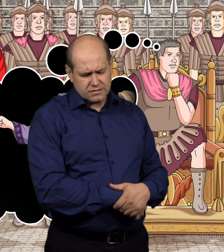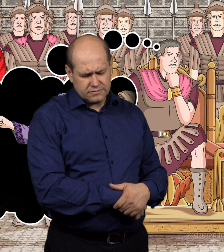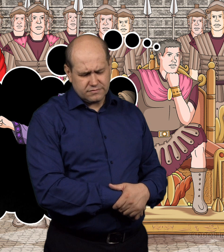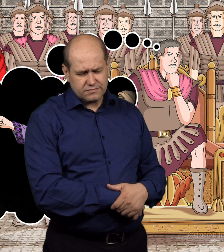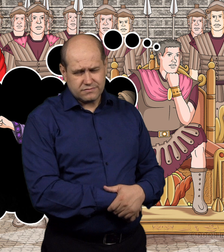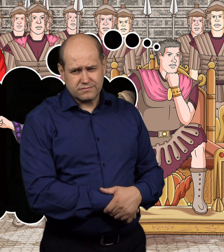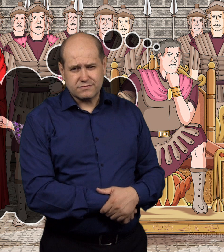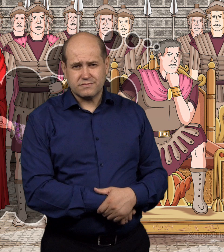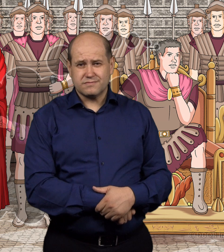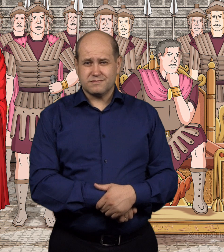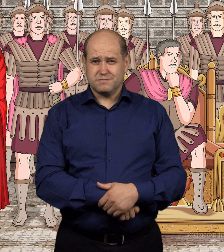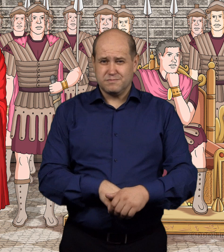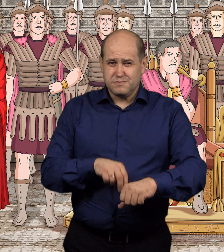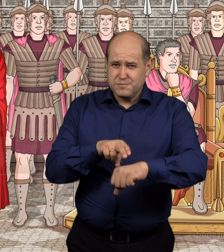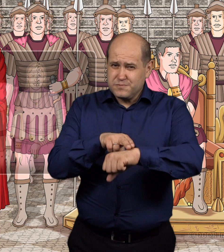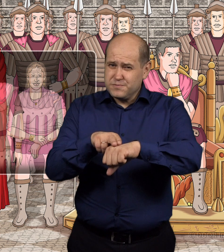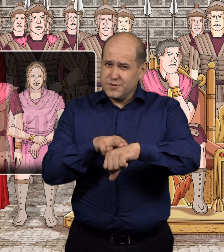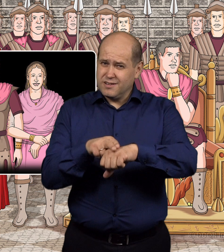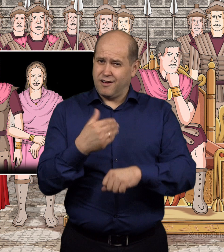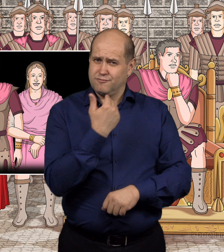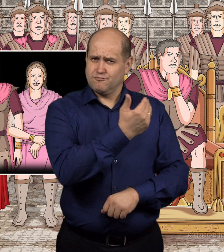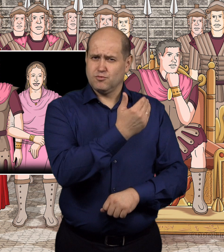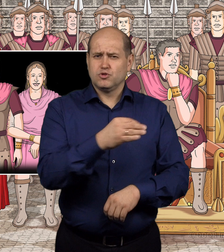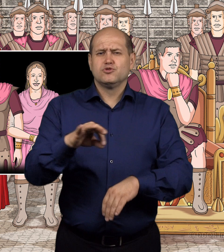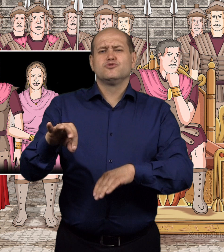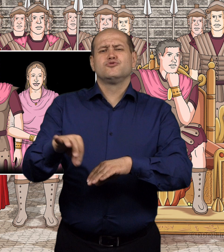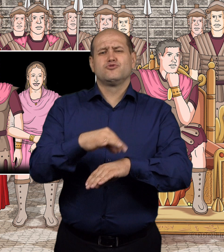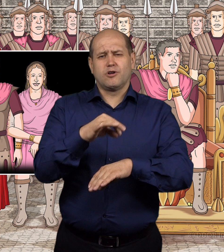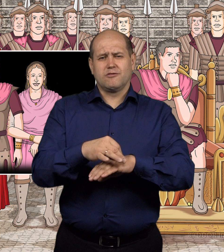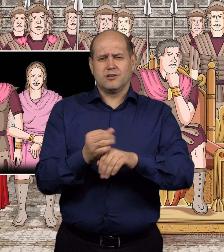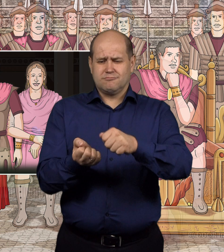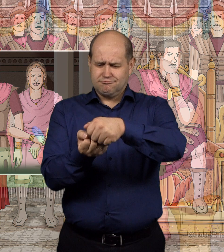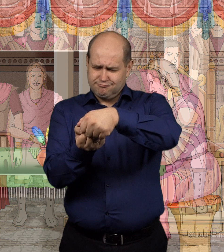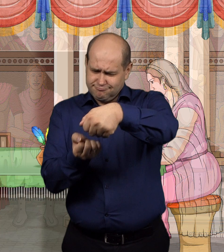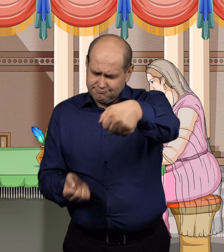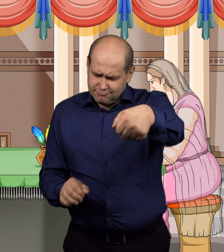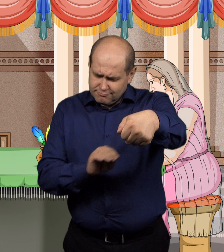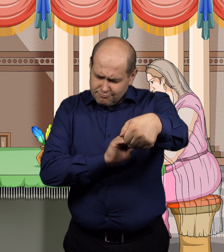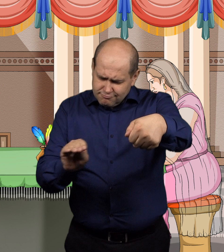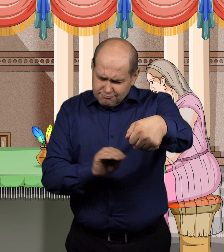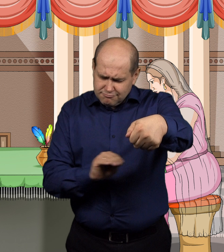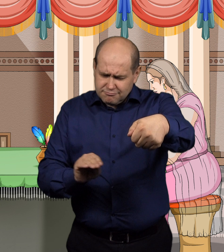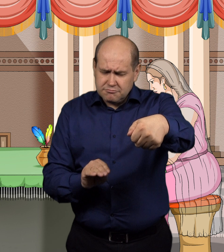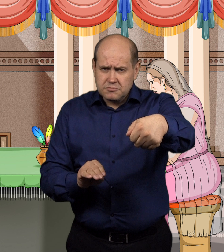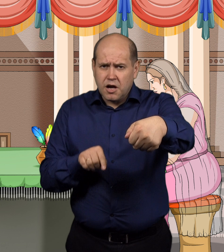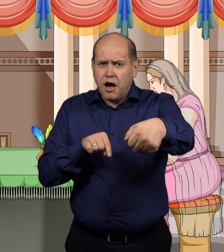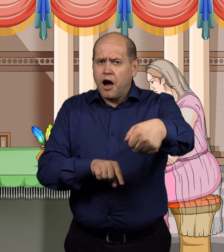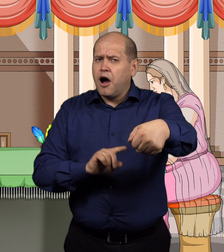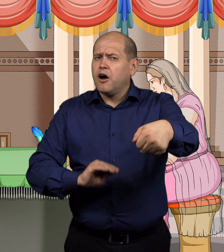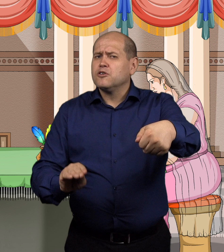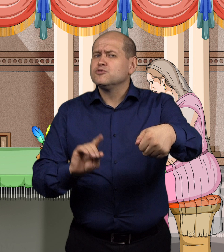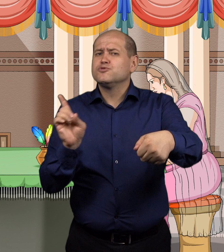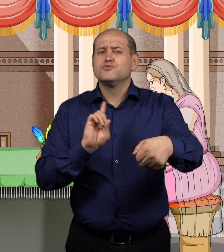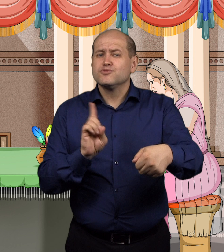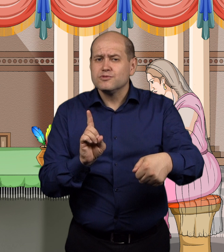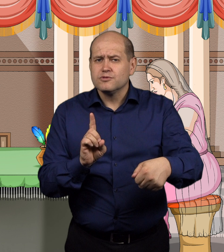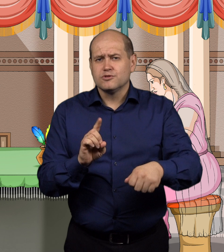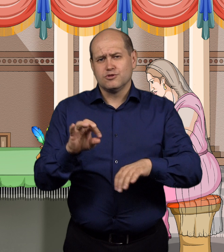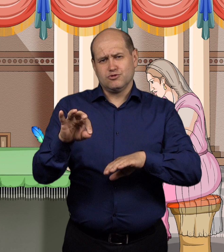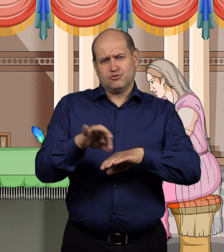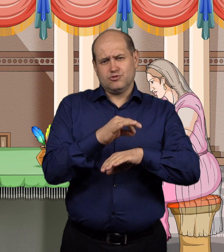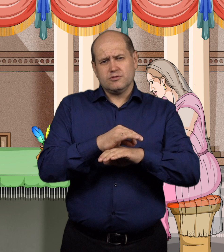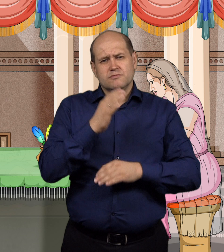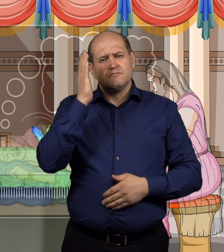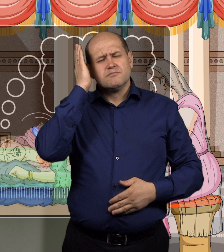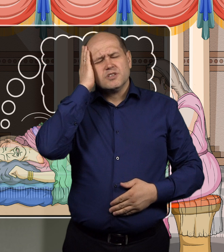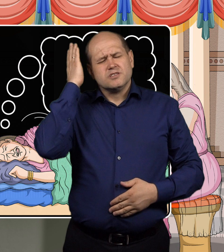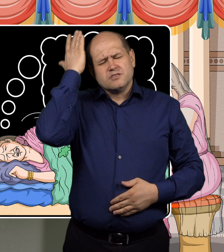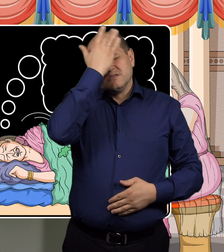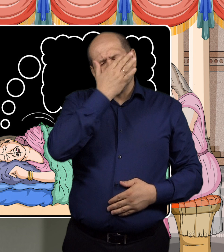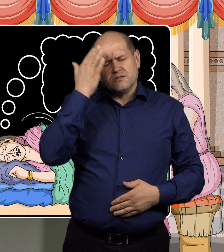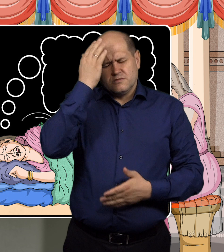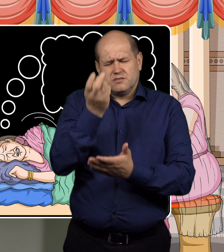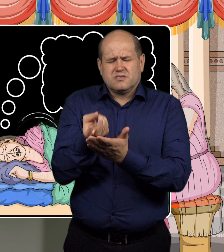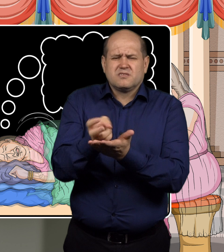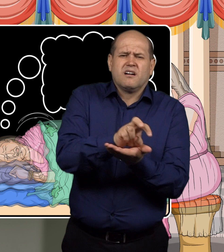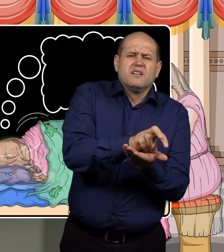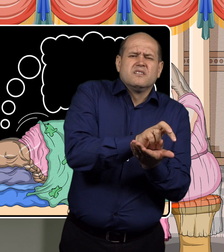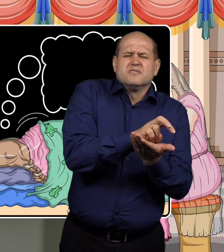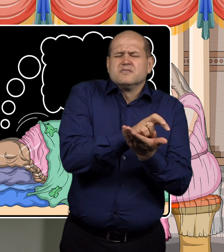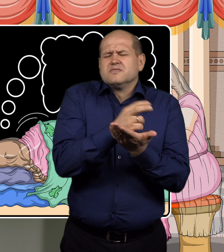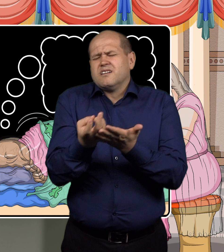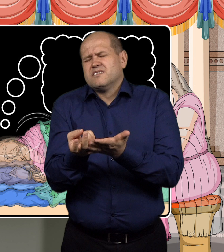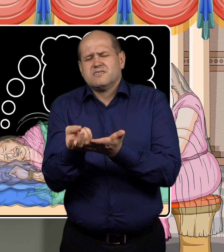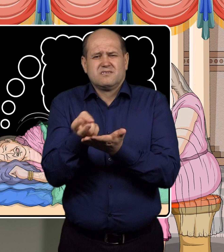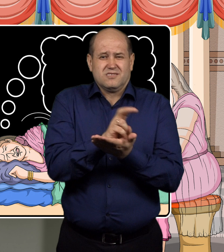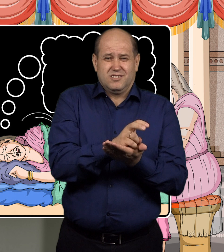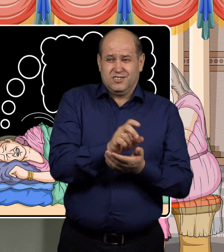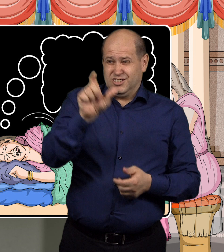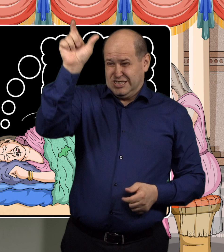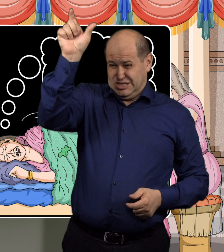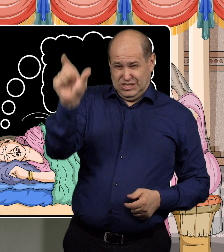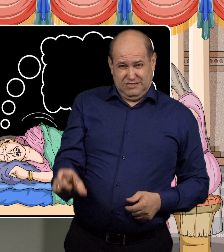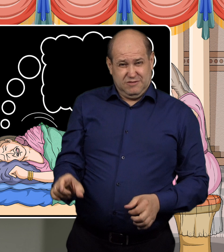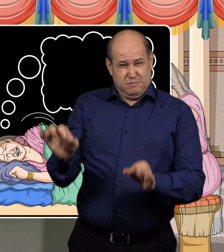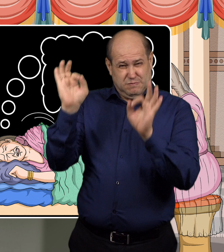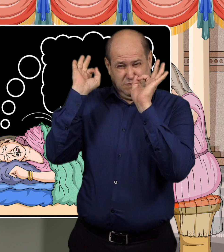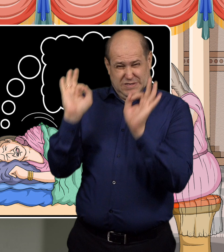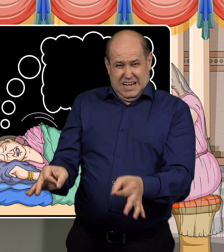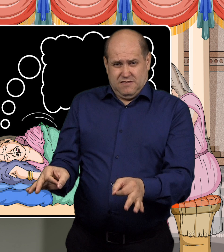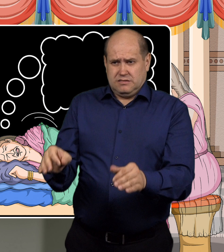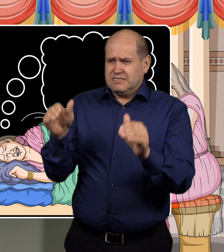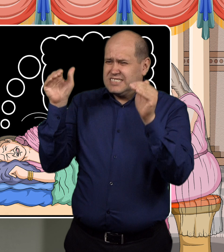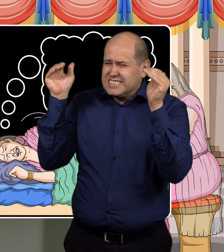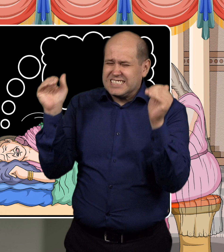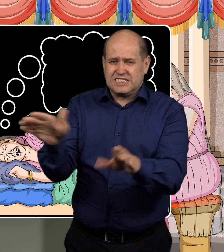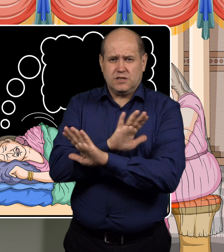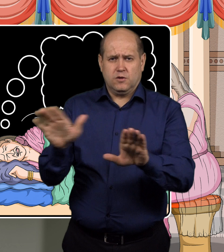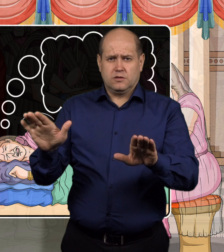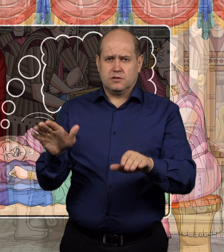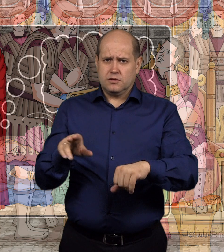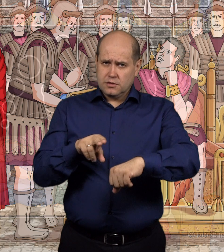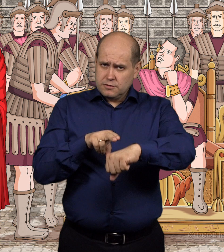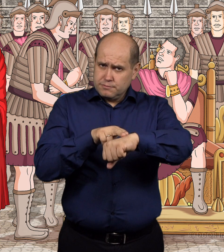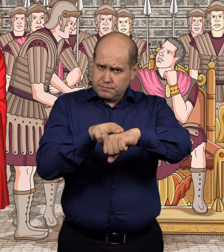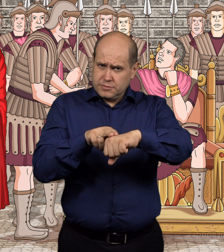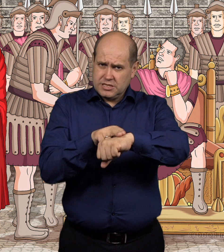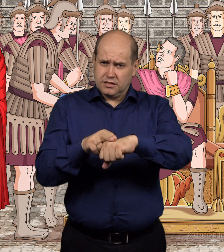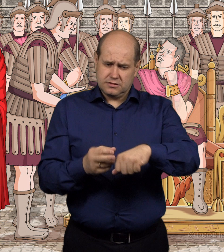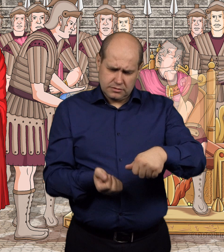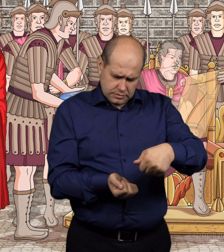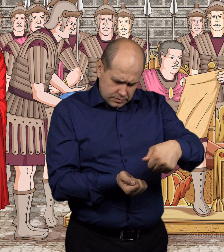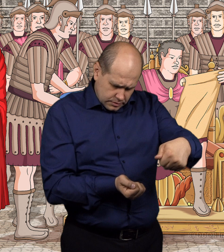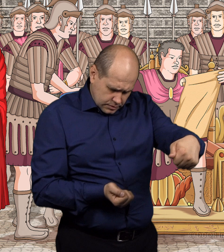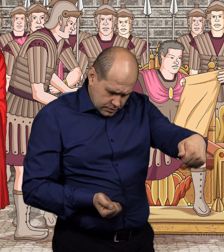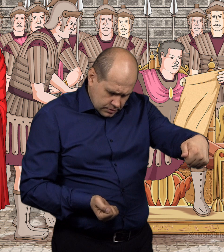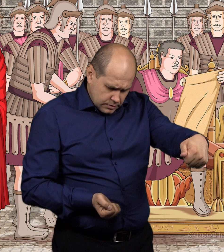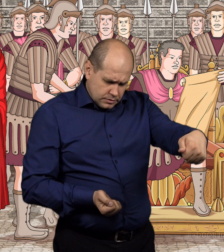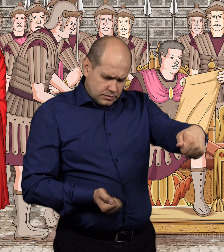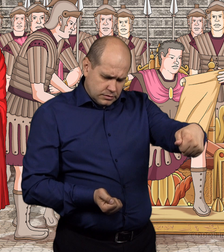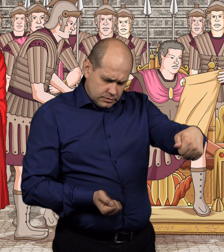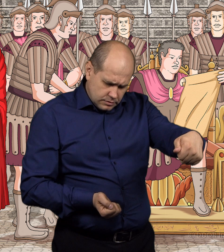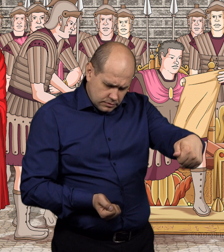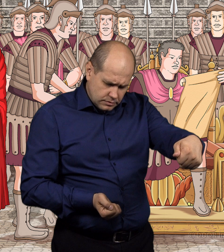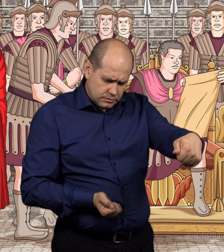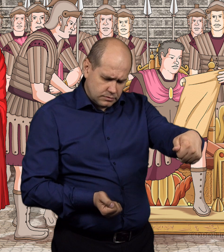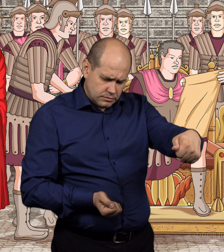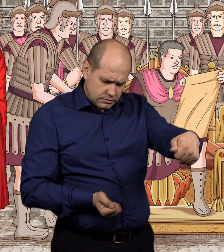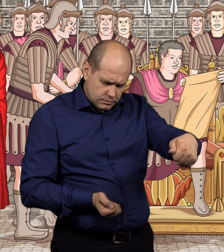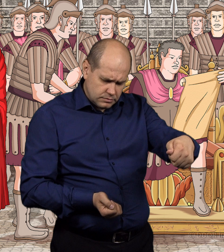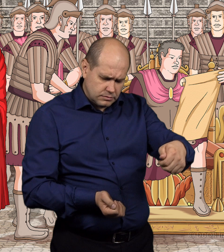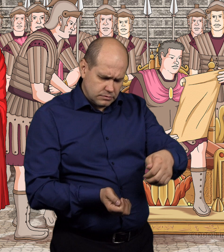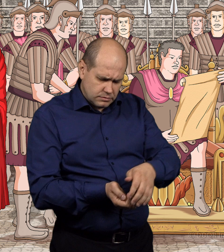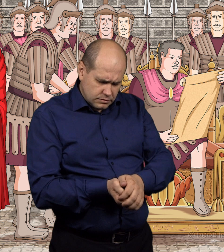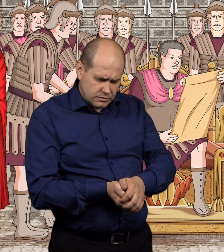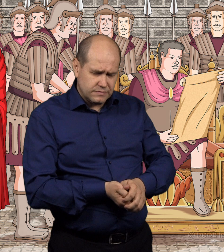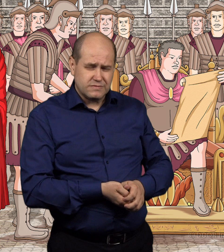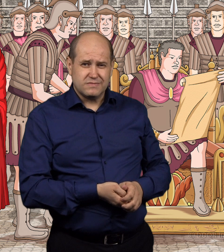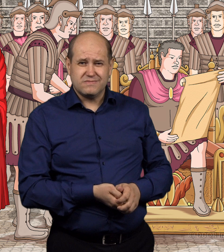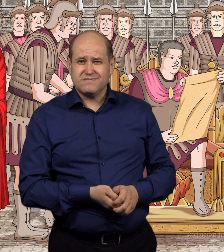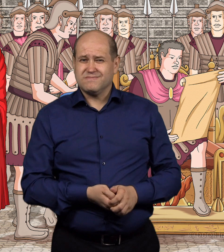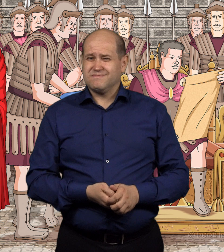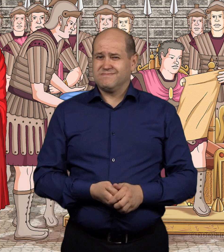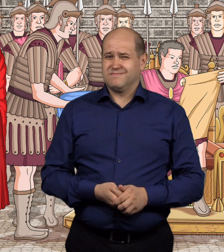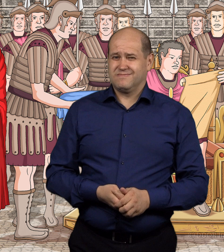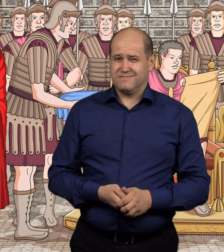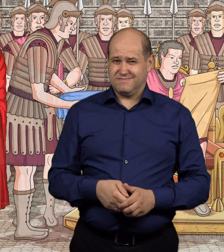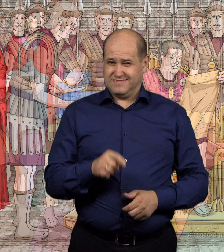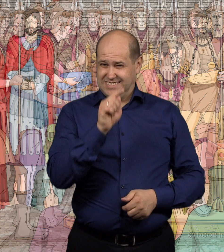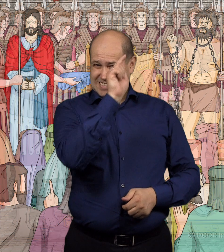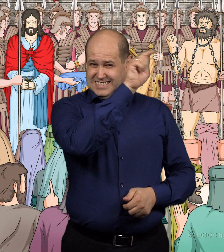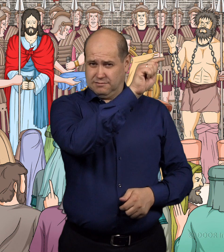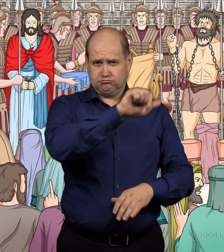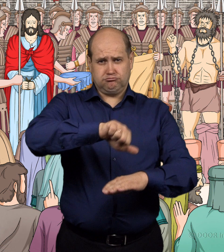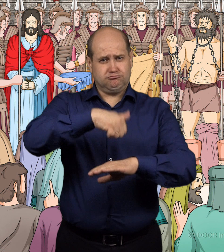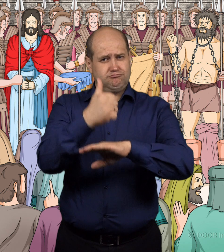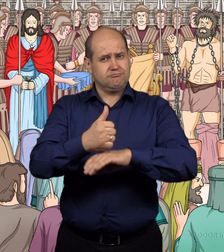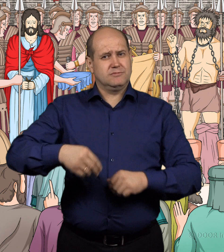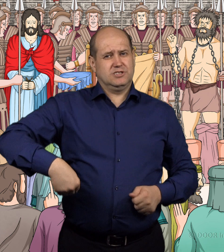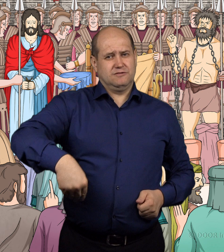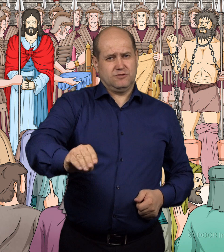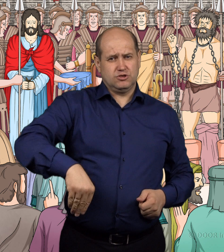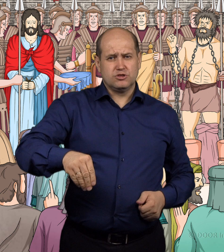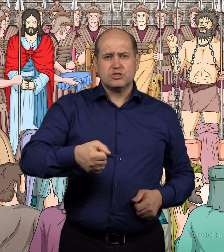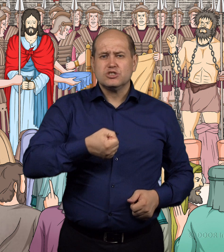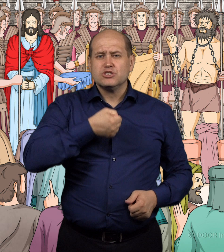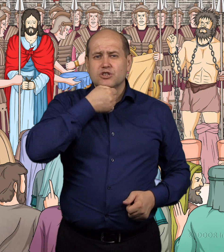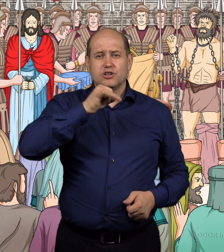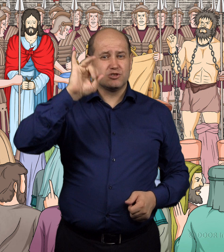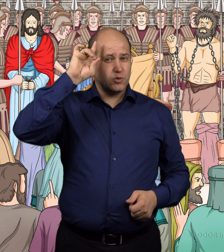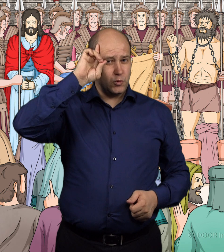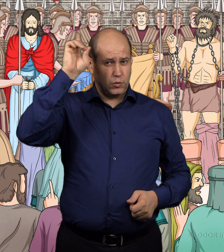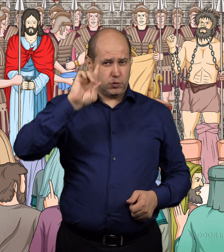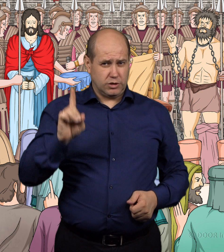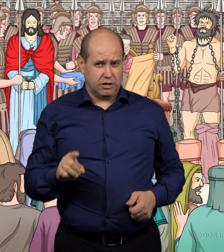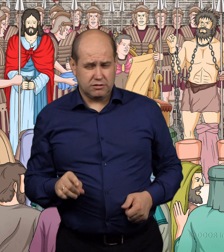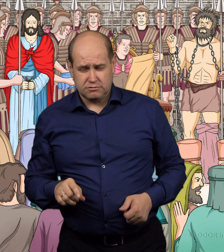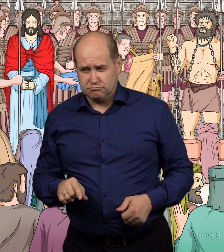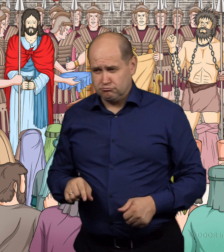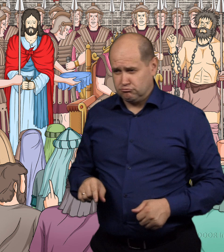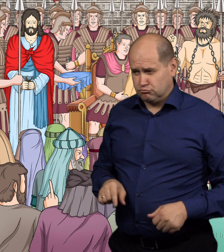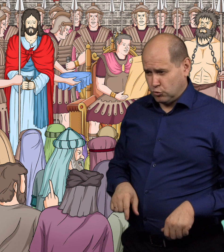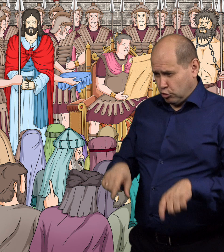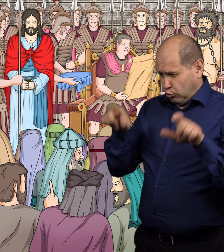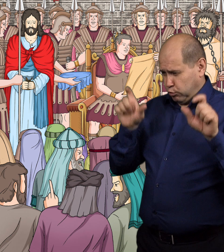While Pilate was sitting on the judgment seat, his wife sent him this message: “Have nothing to do with that innocent man, for I have suffered terribly in a dream today because of Him.”